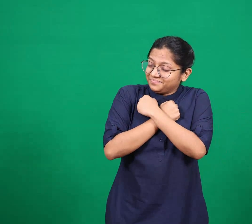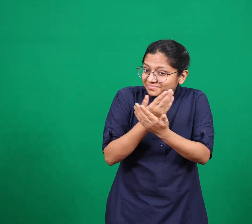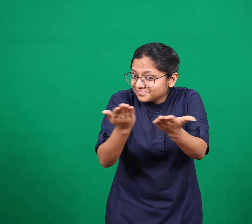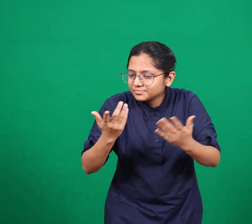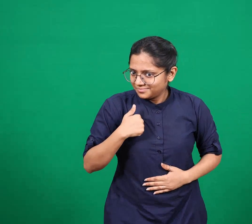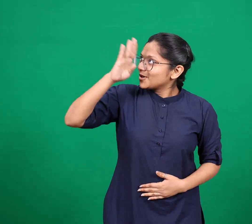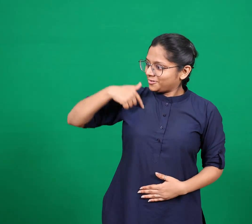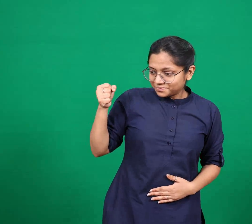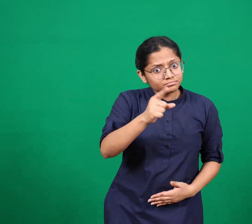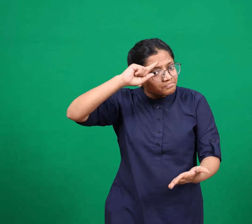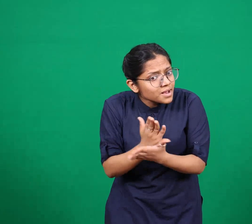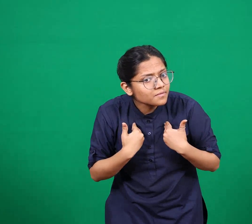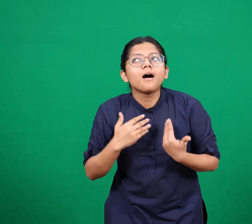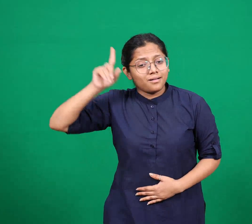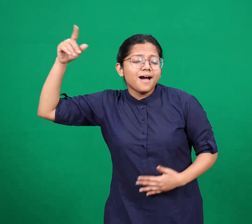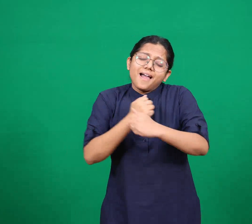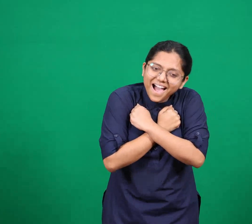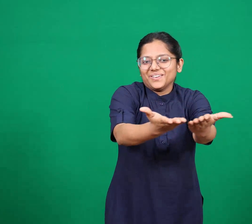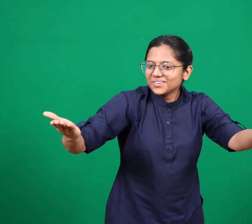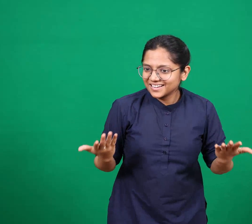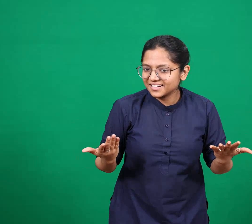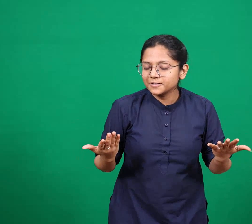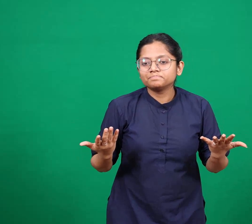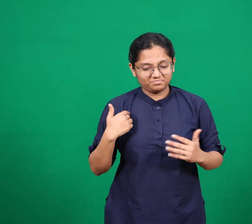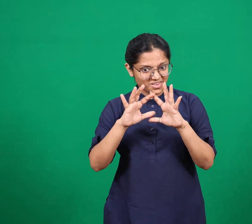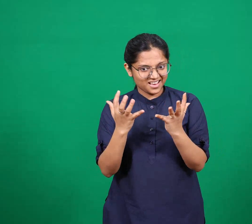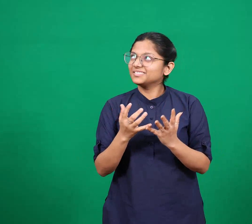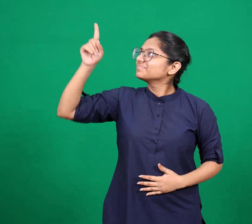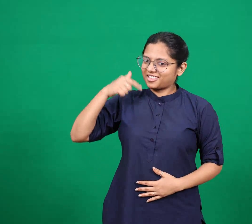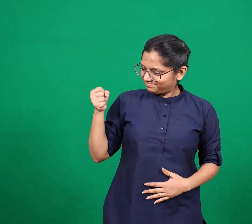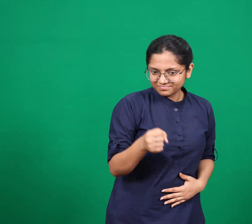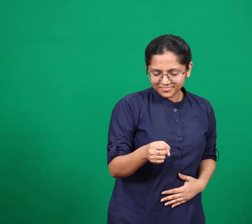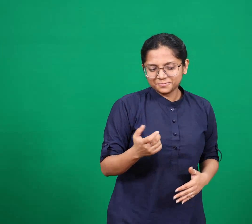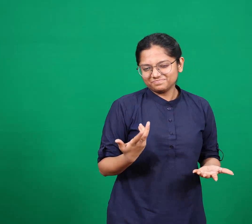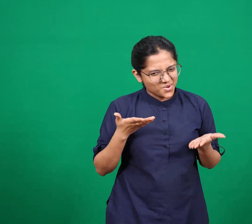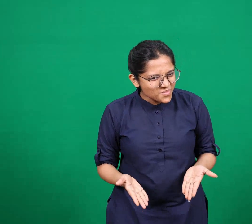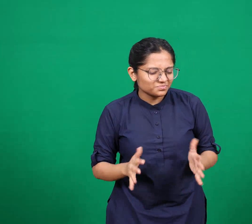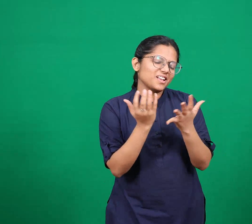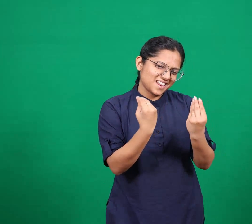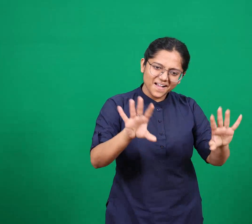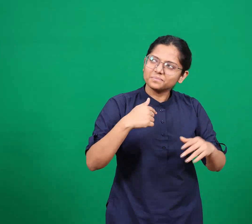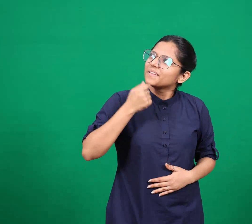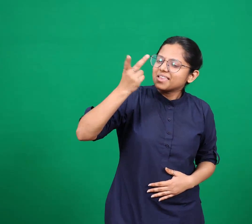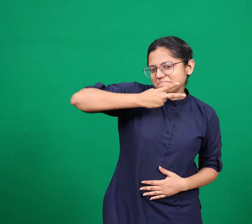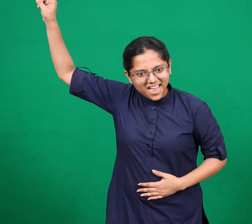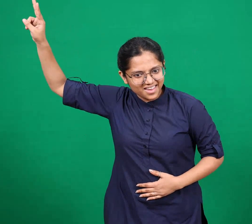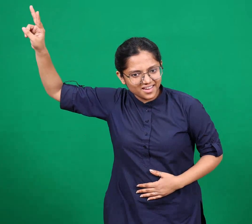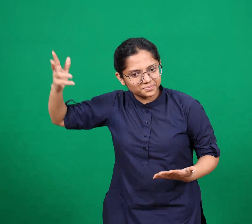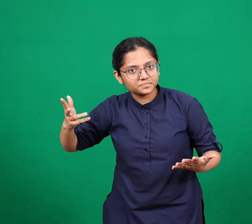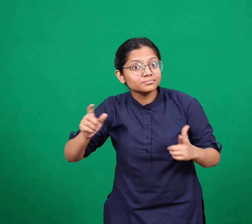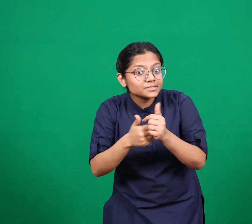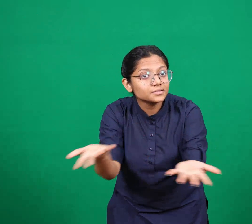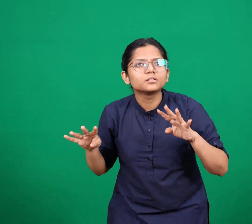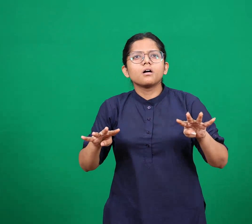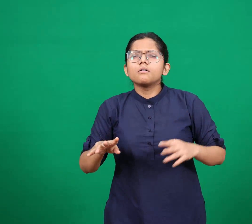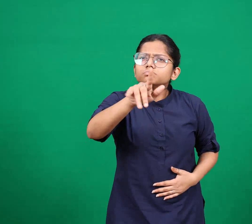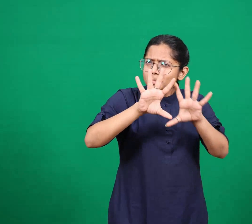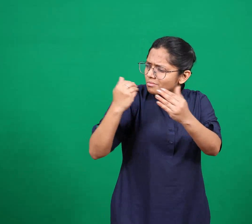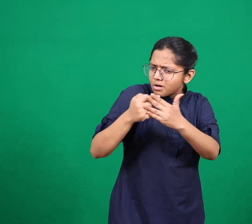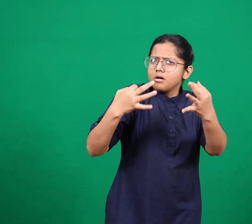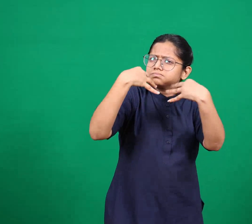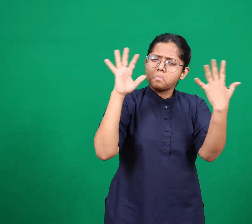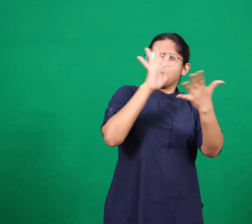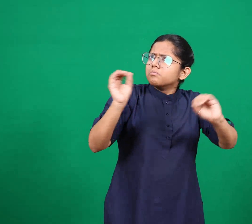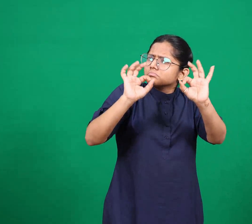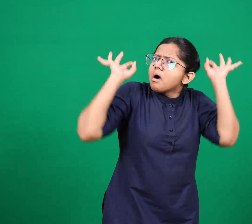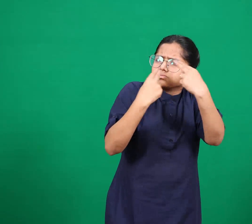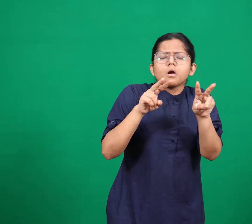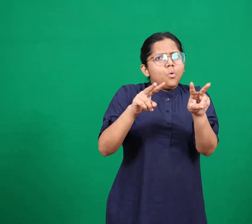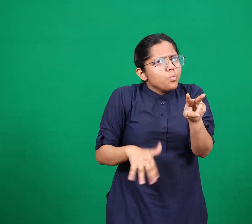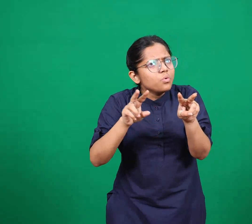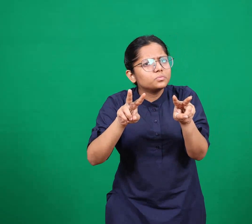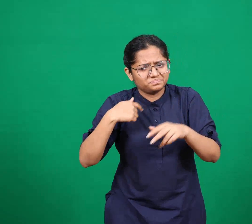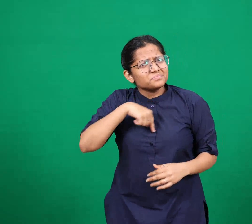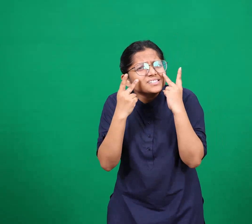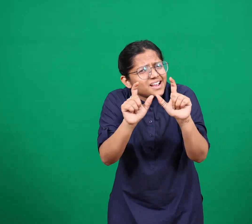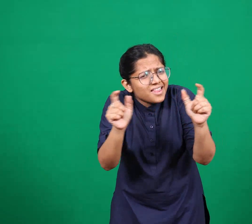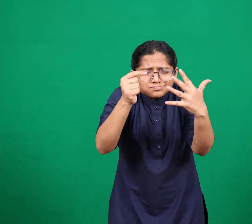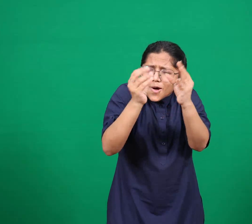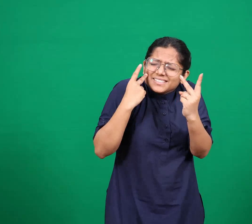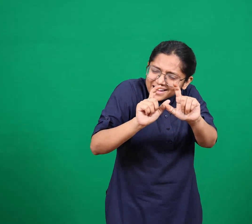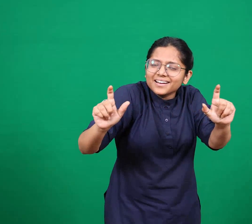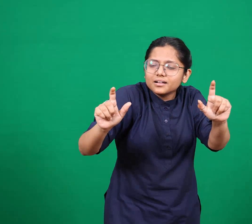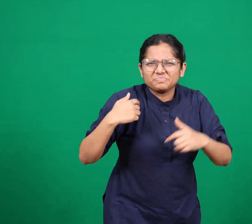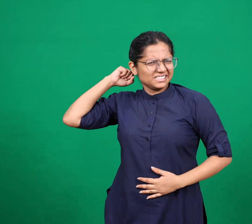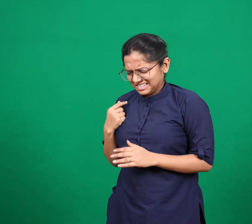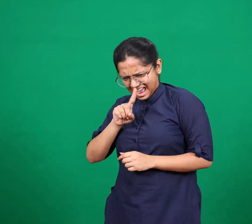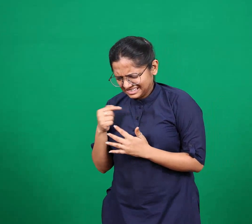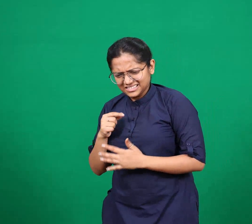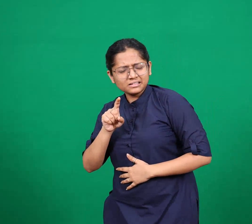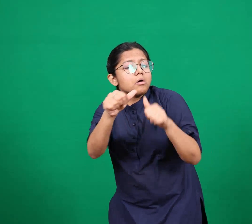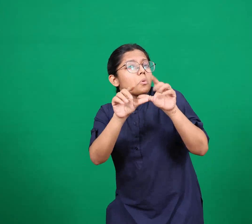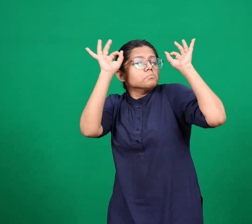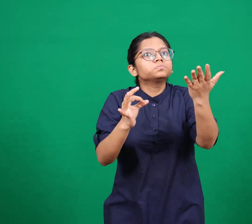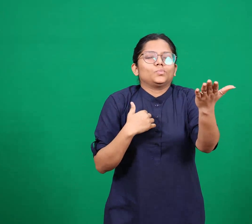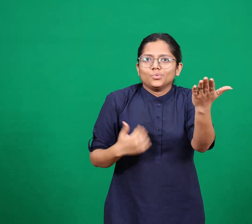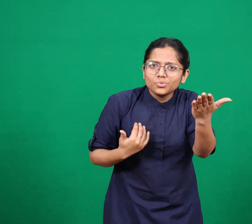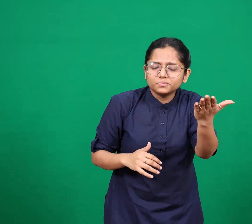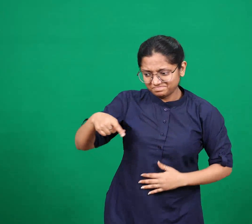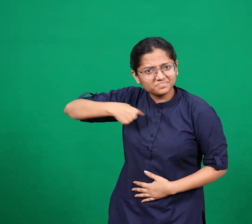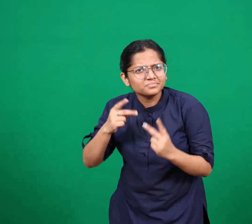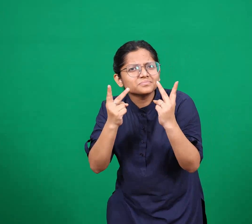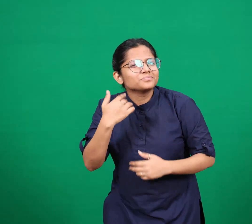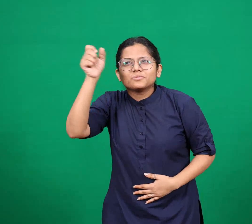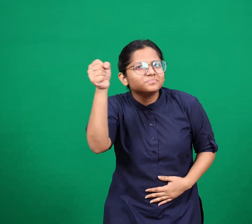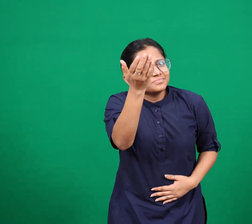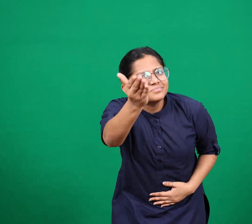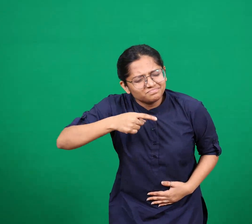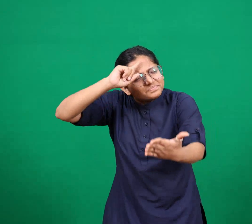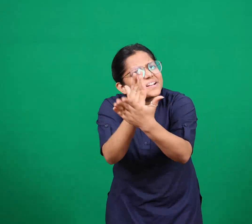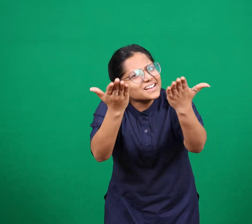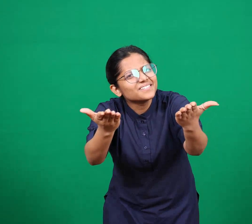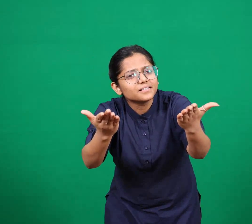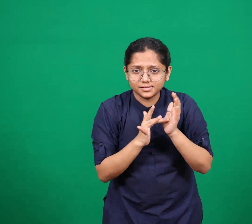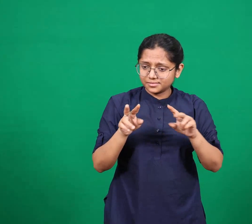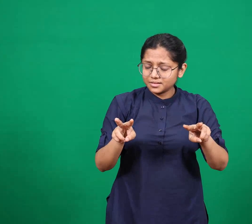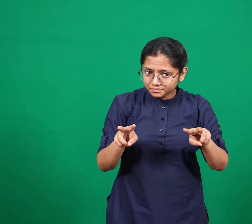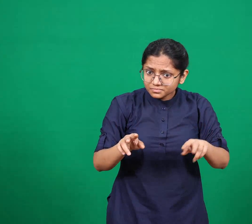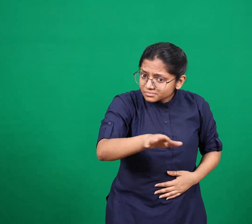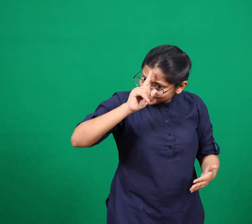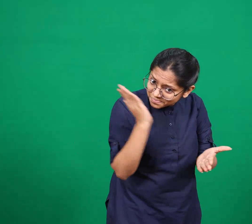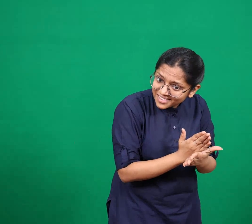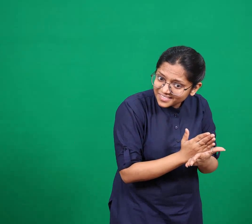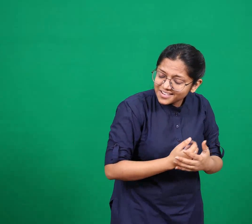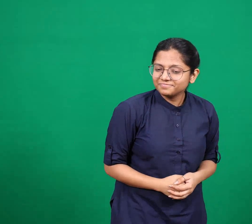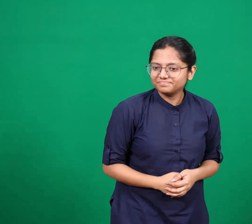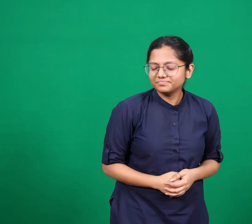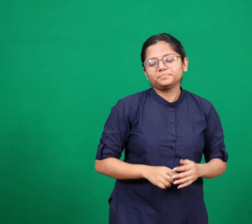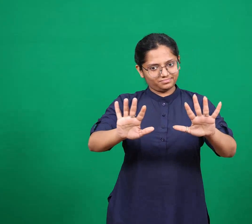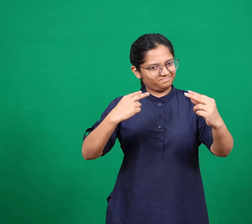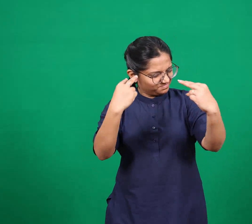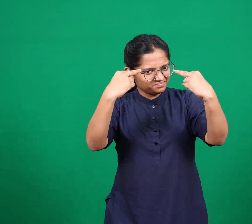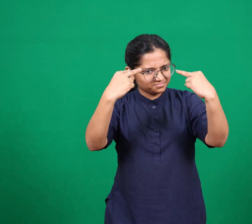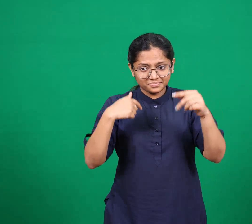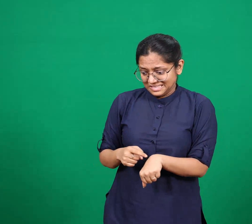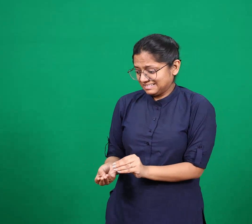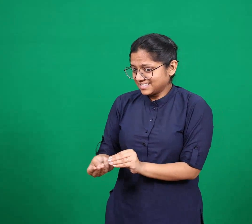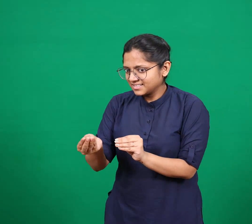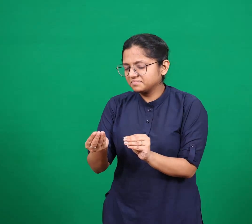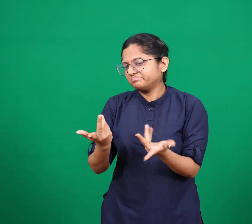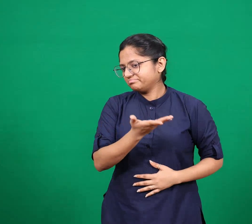I came from the Father and entered the world. In turn, I will leave the world and go to the Father." His disciples said, "See, now You are speaking plainly and without figures of speech. Now we understand that You know all things and that You have no need for anyone to question You. Because of this, we believe that You came from God." "Do you finally believe?"